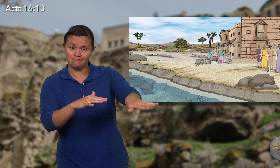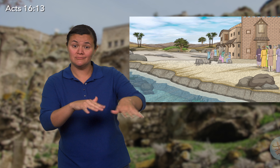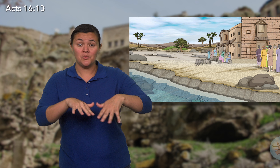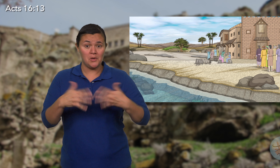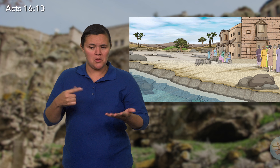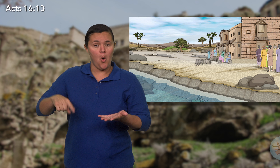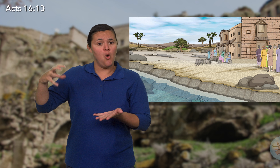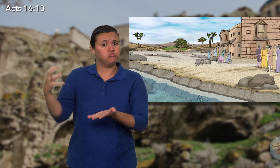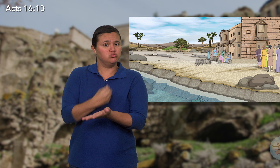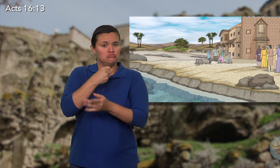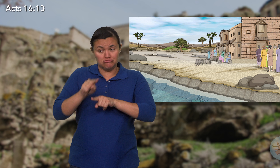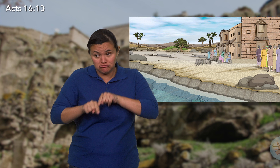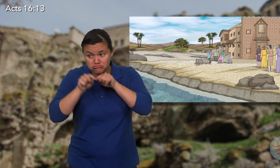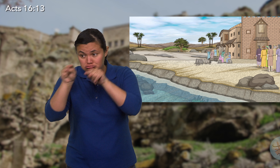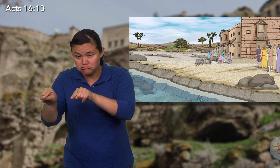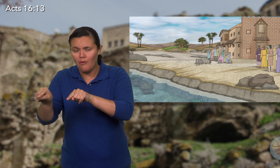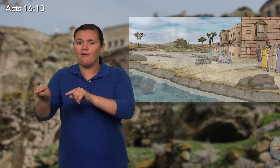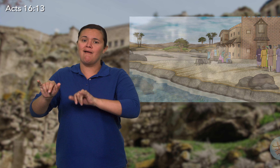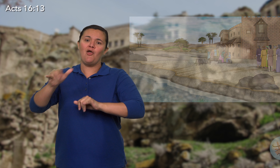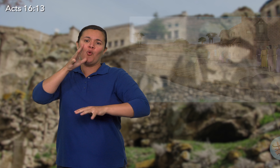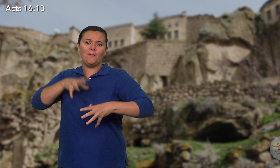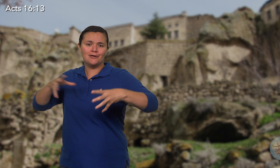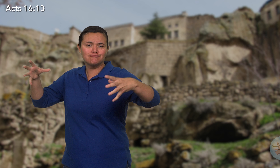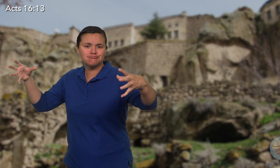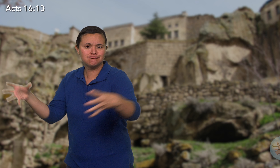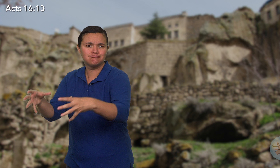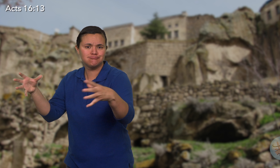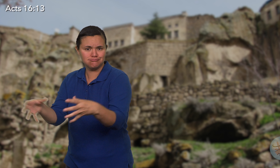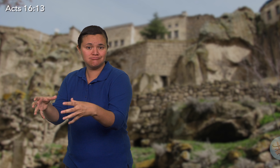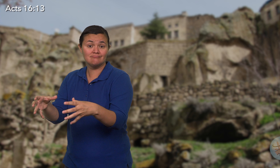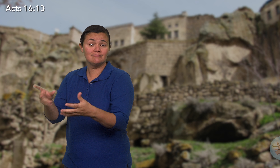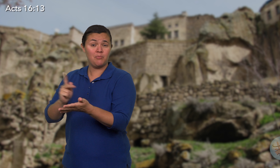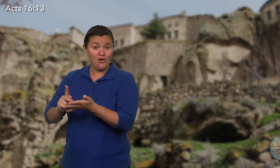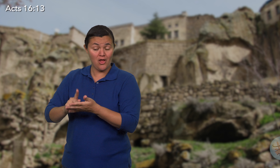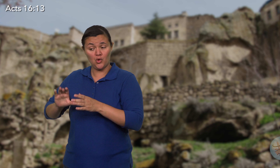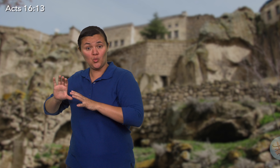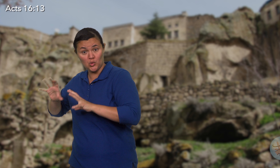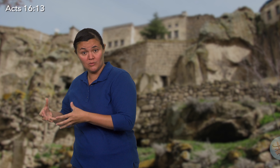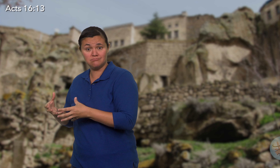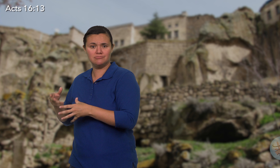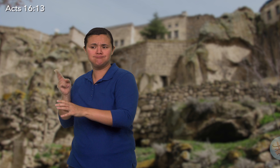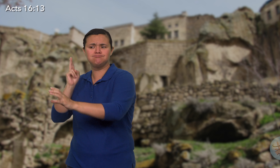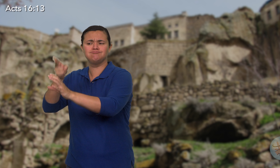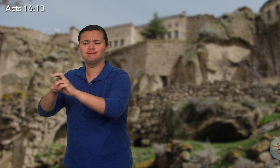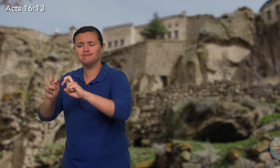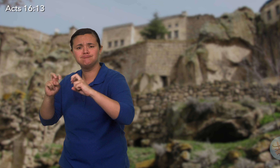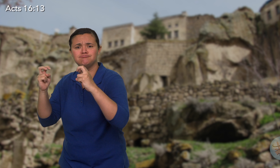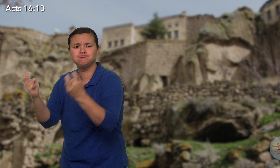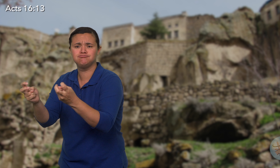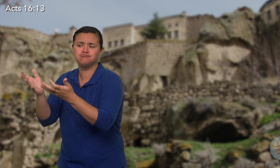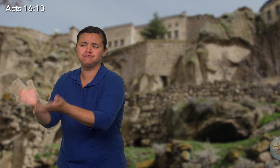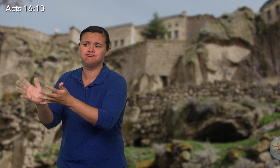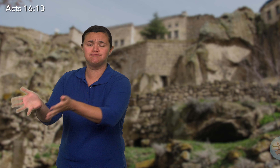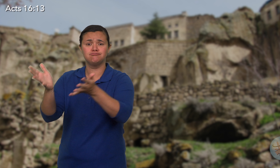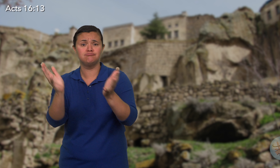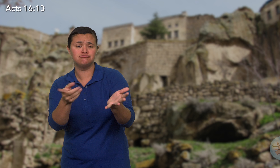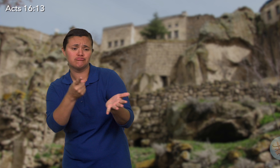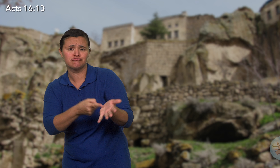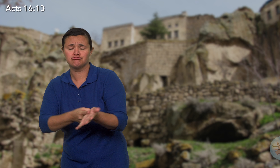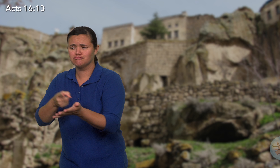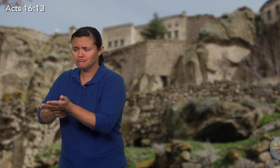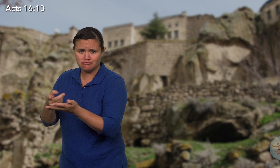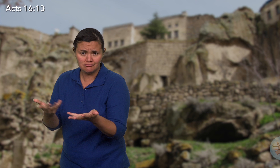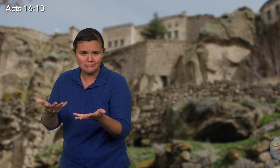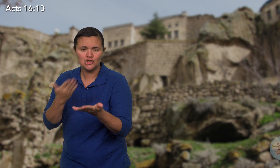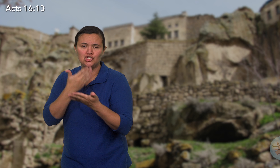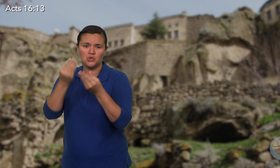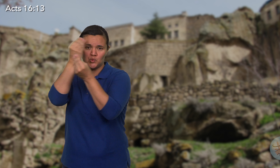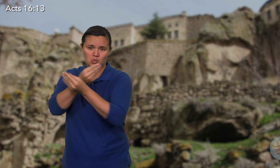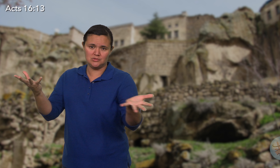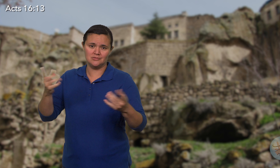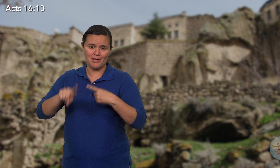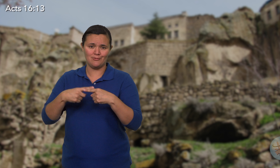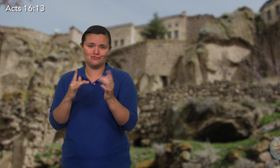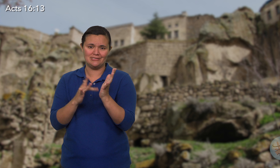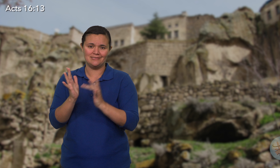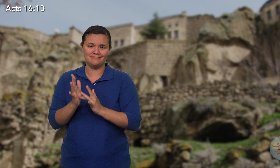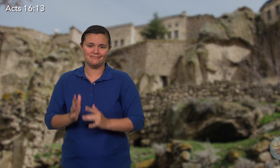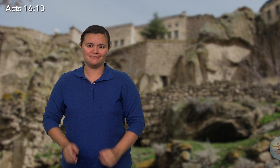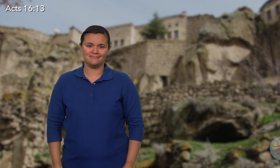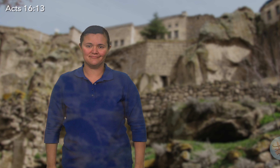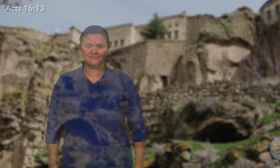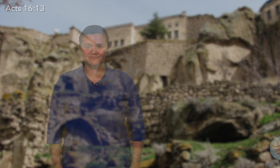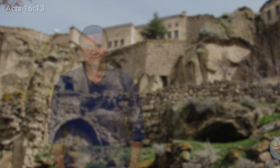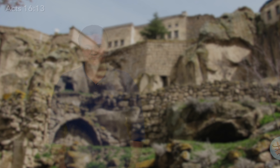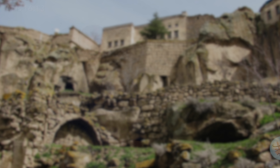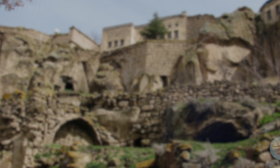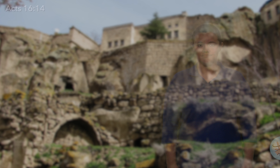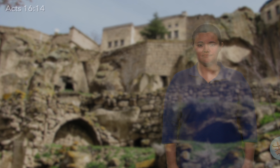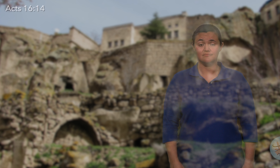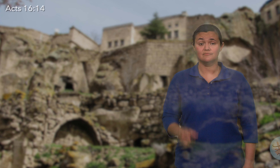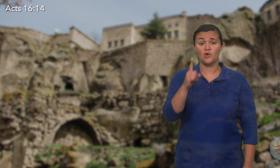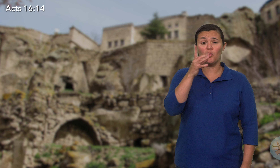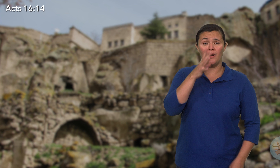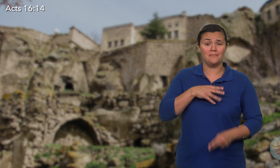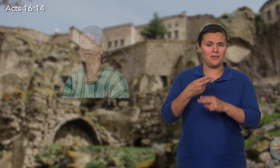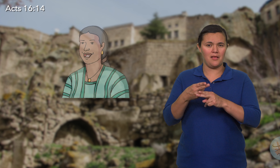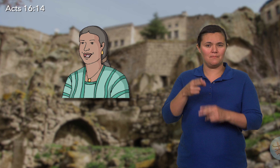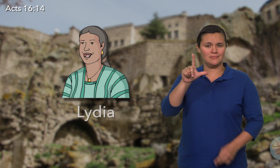After sitting down, we spoke to the women who had gathered there.